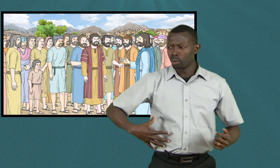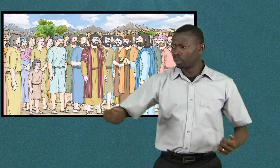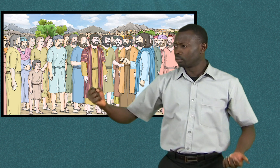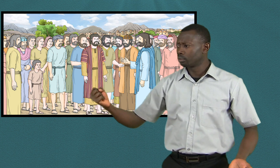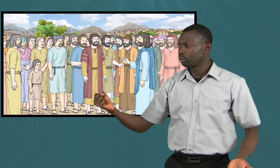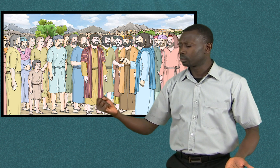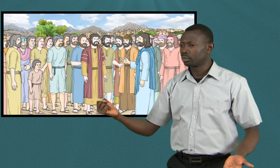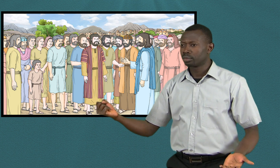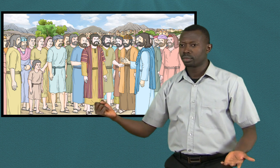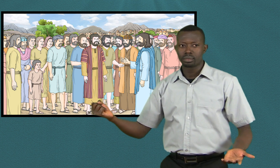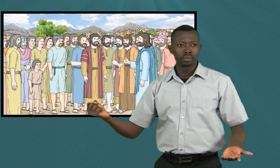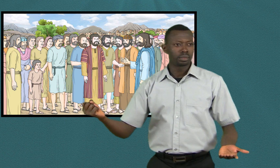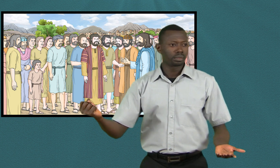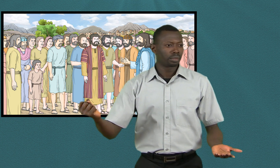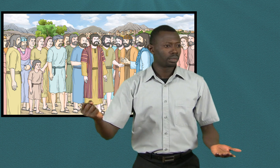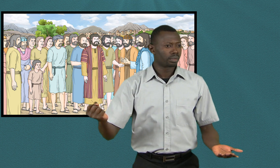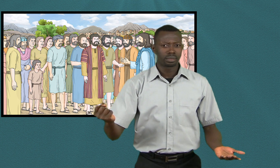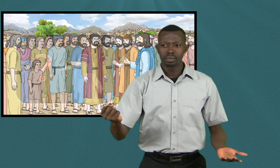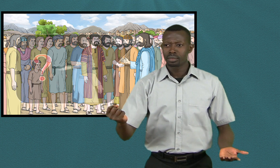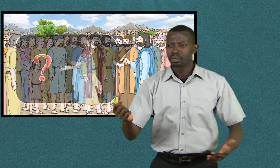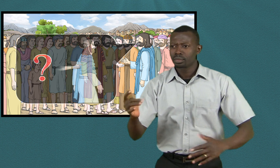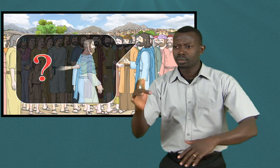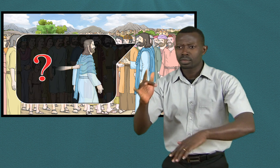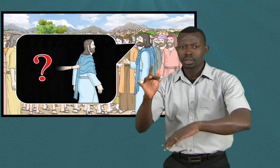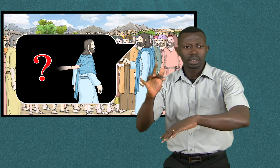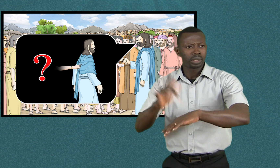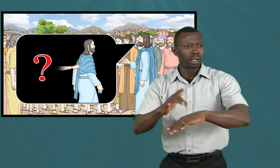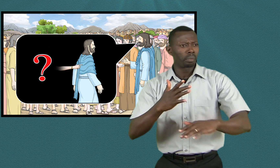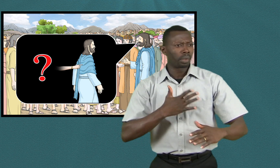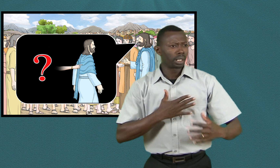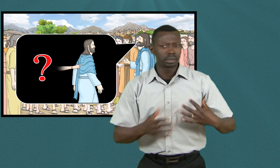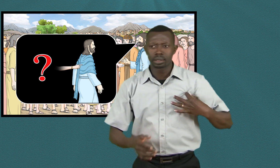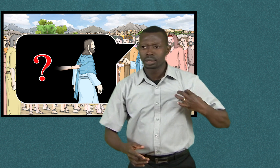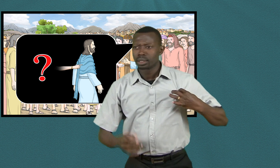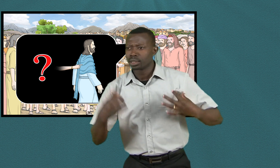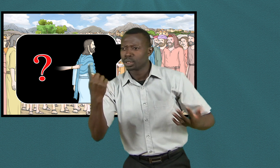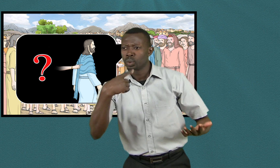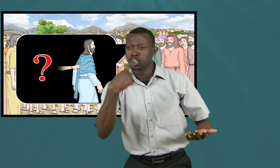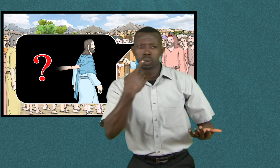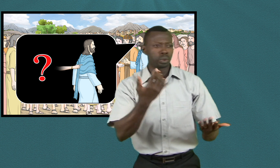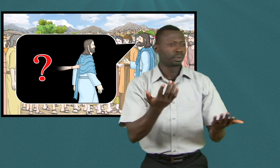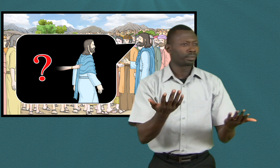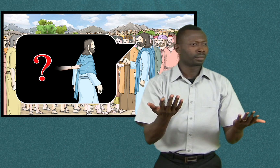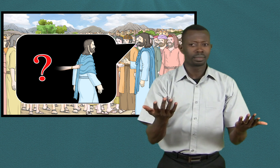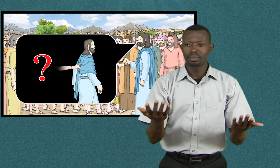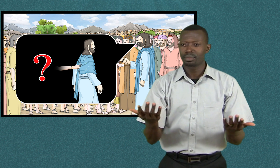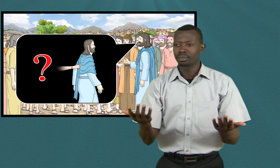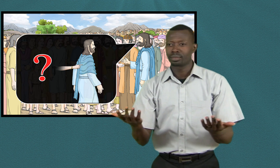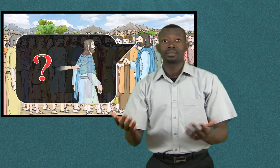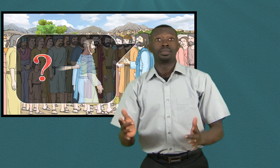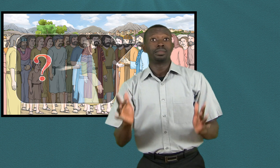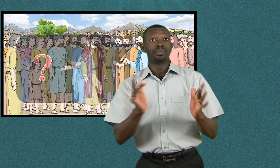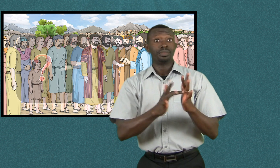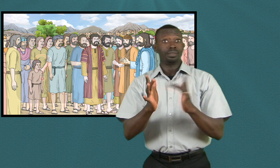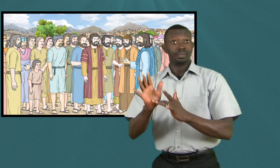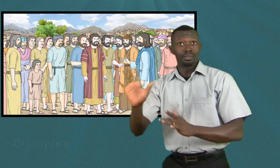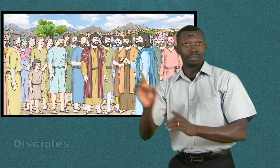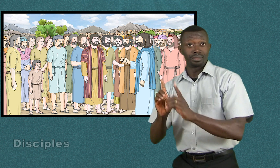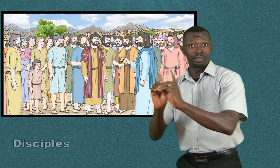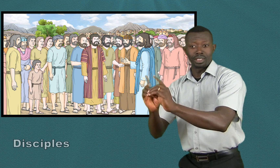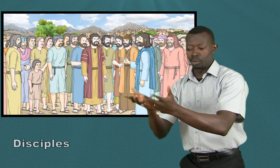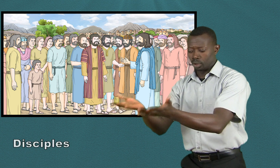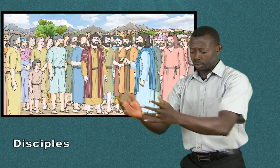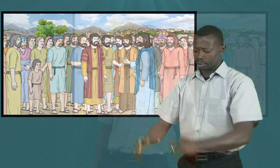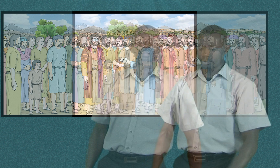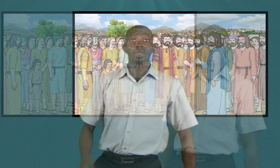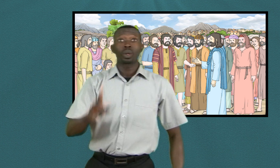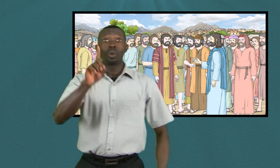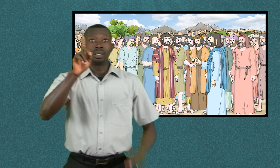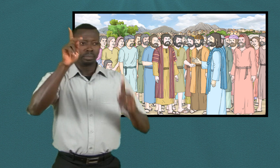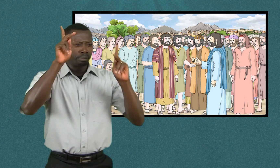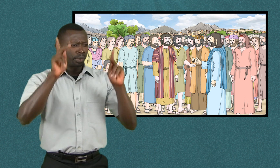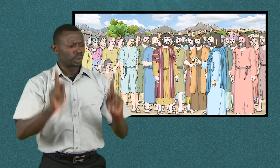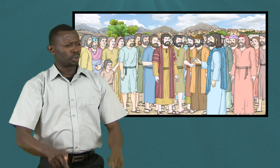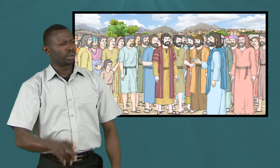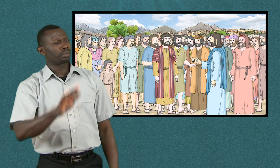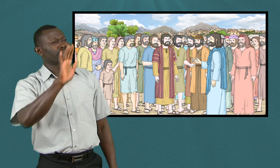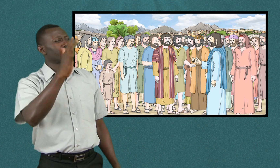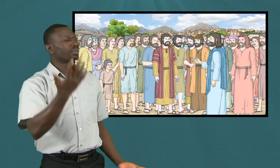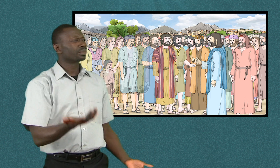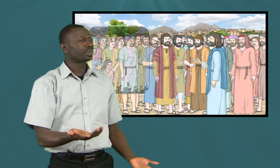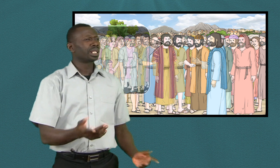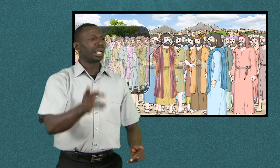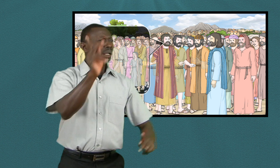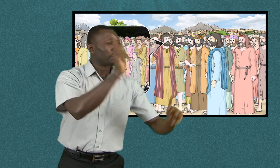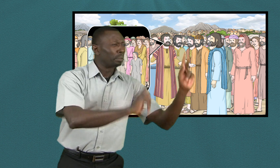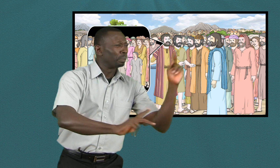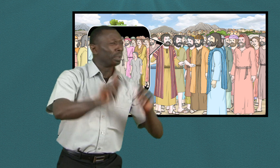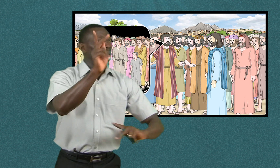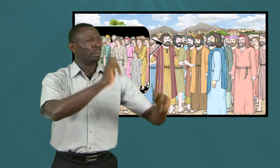Turning to the crowd, He asked, “Who touched My garments?”